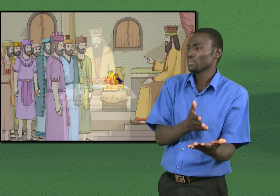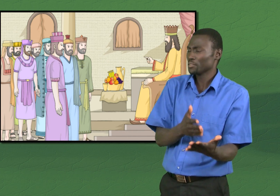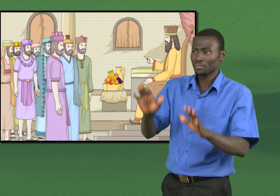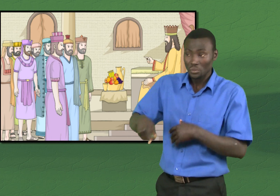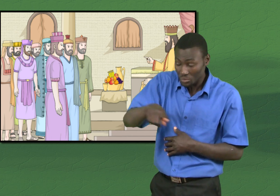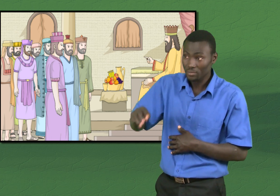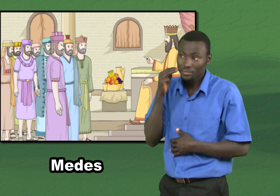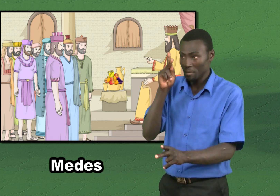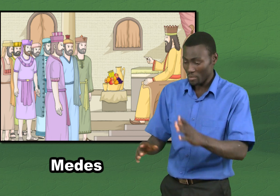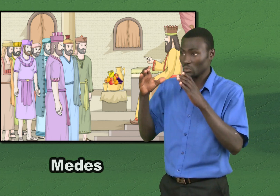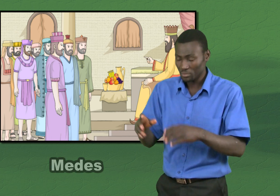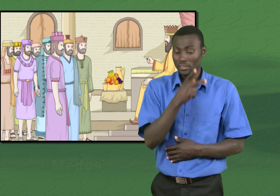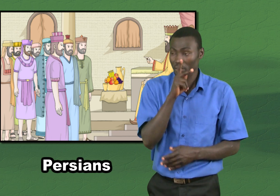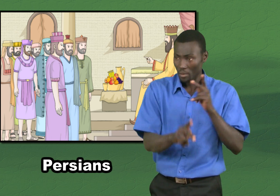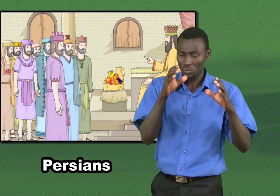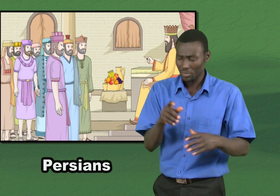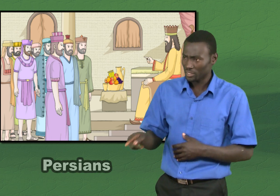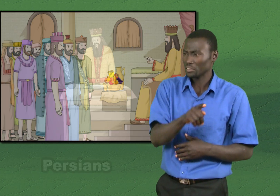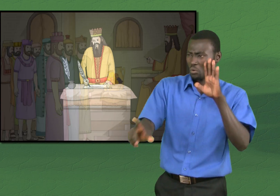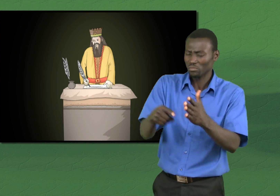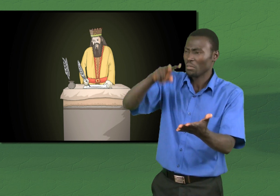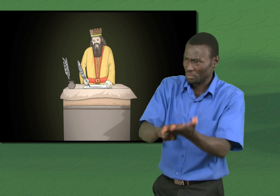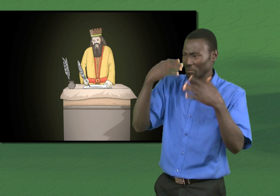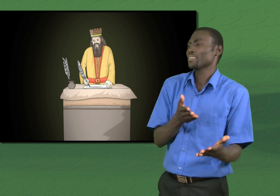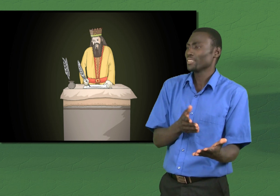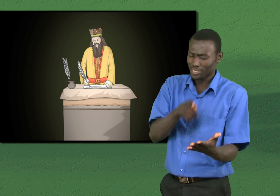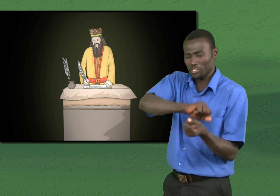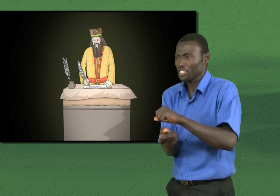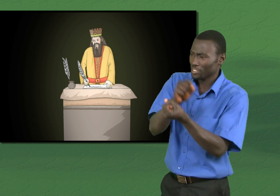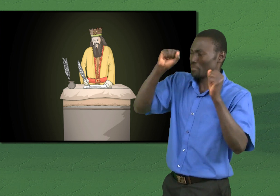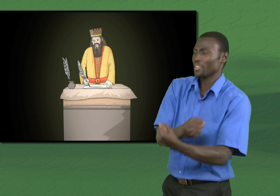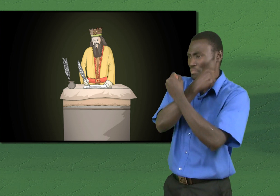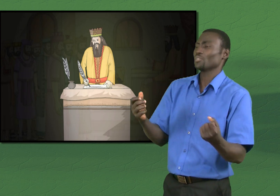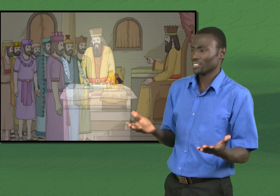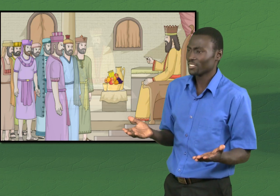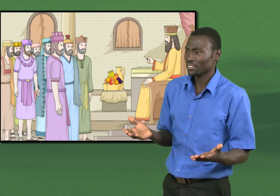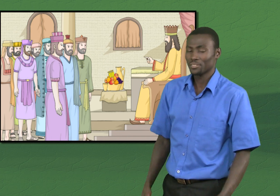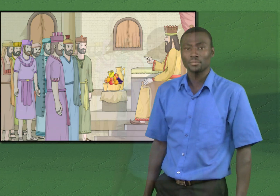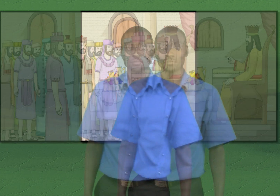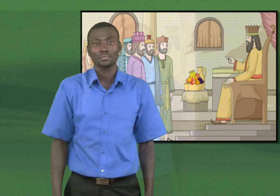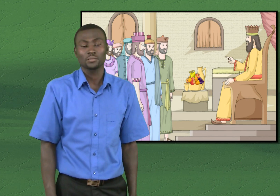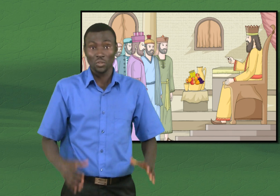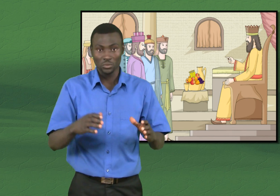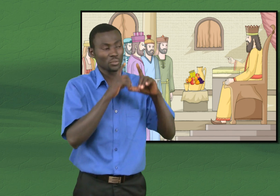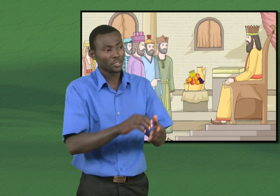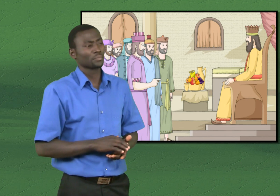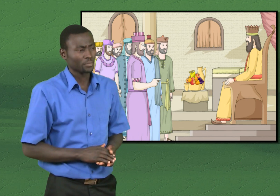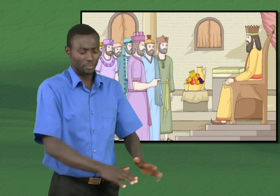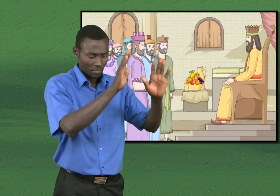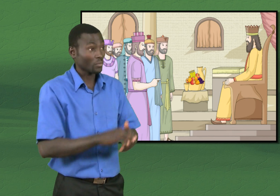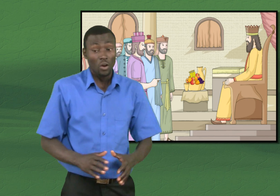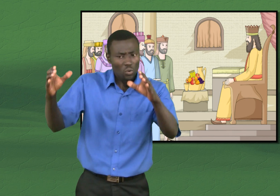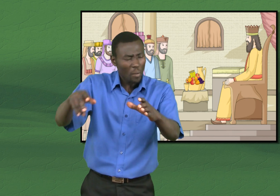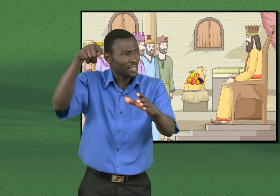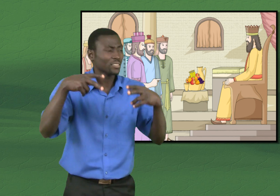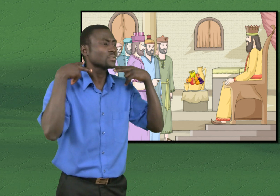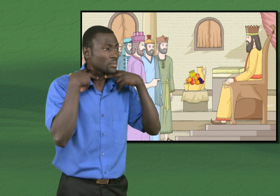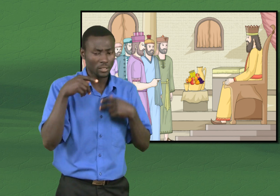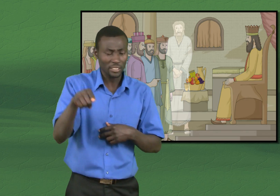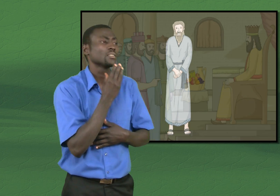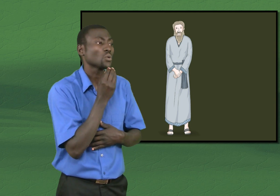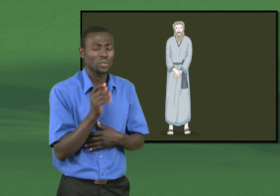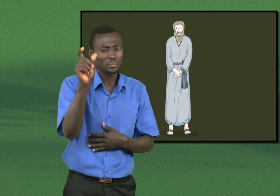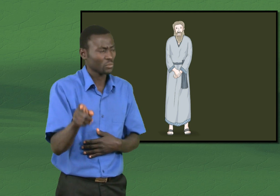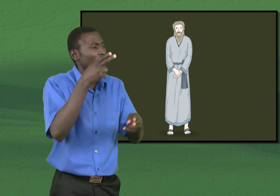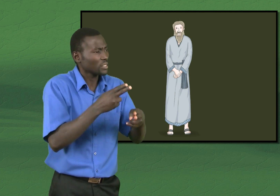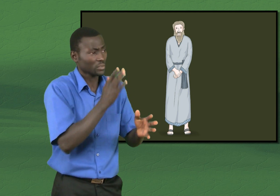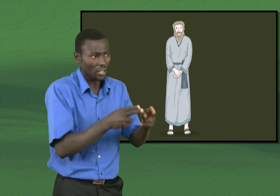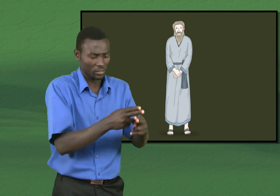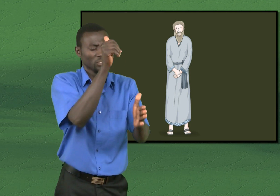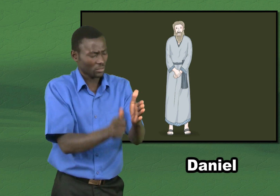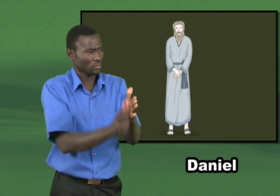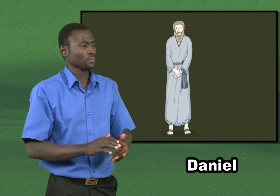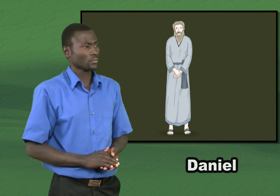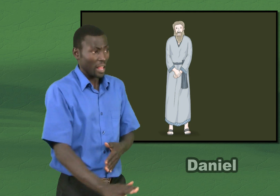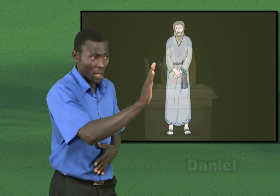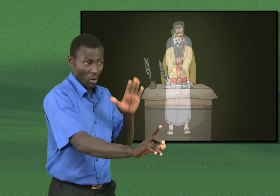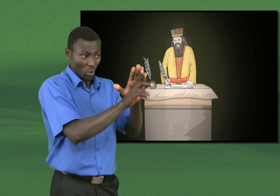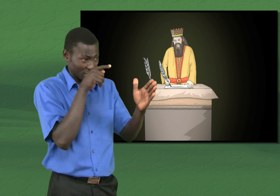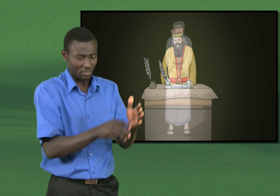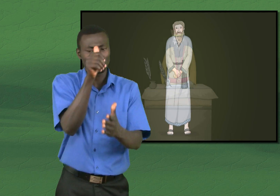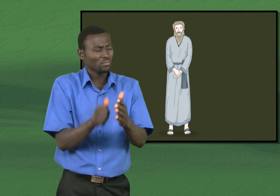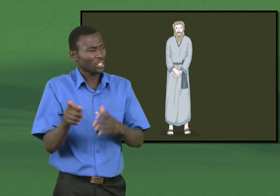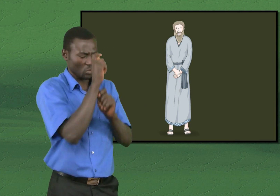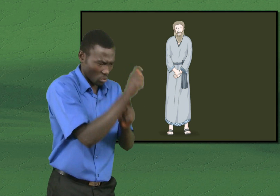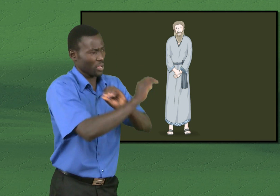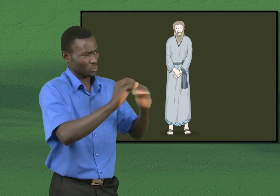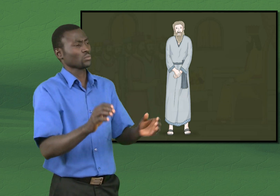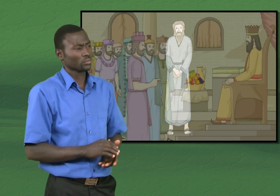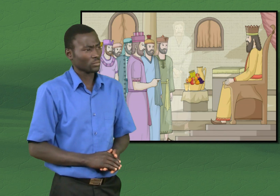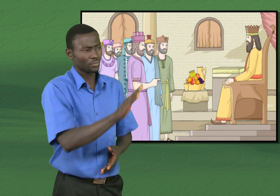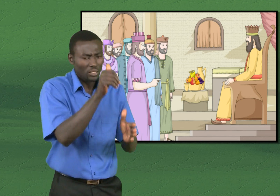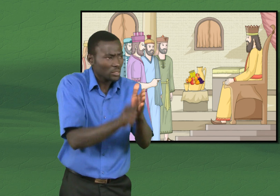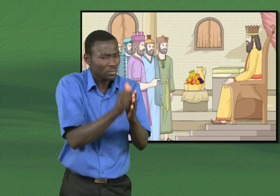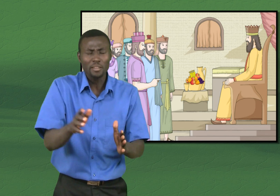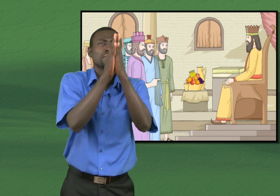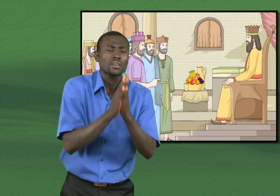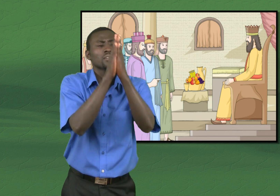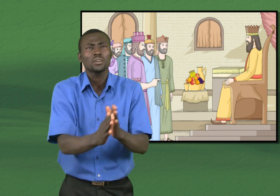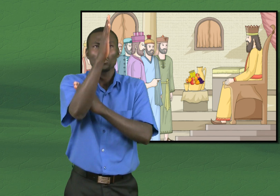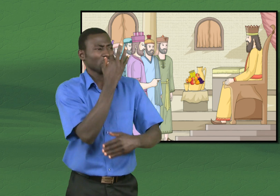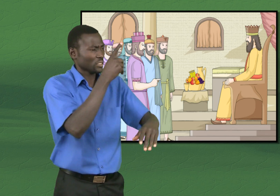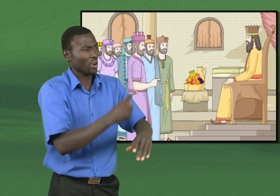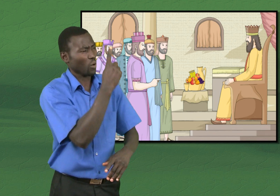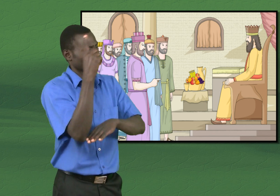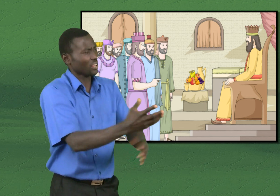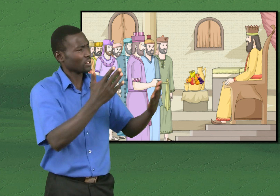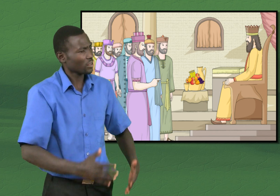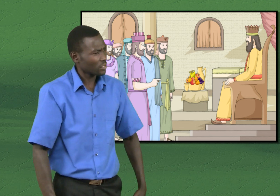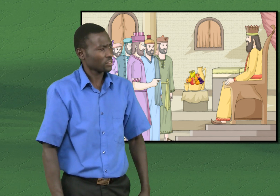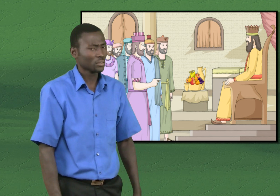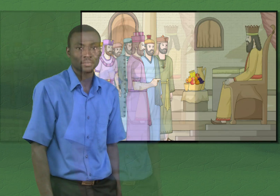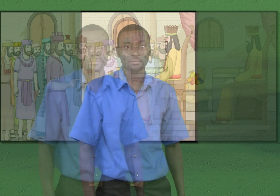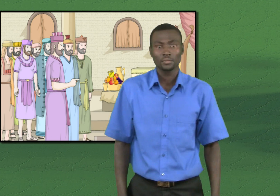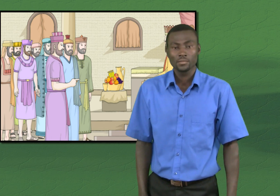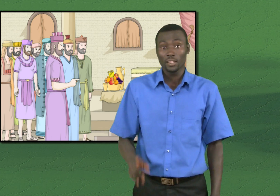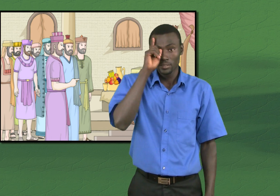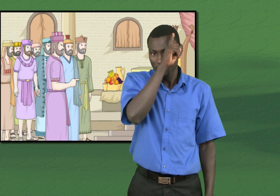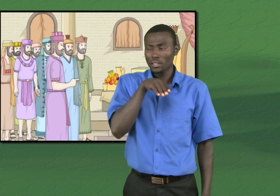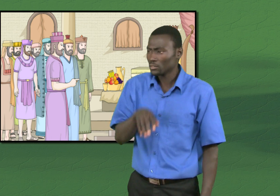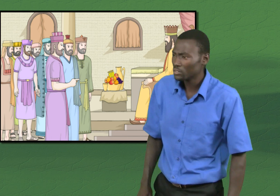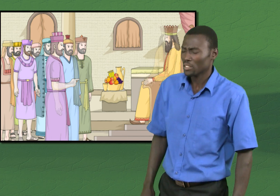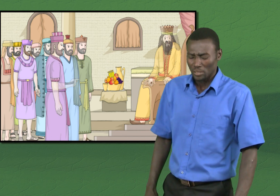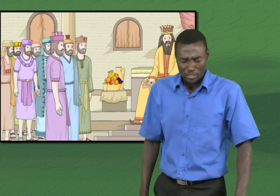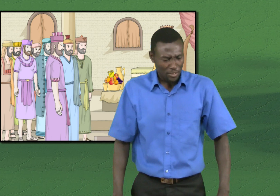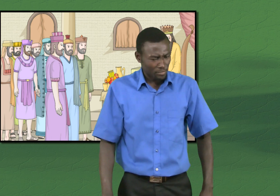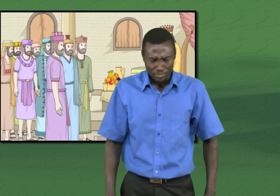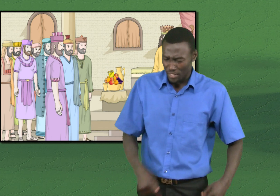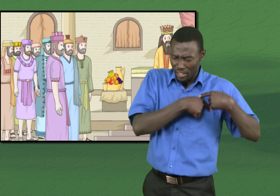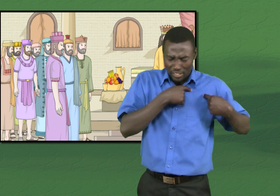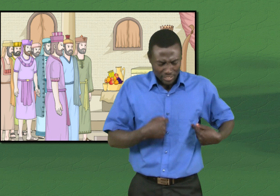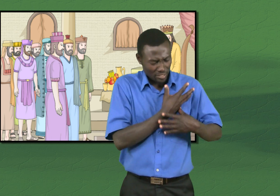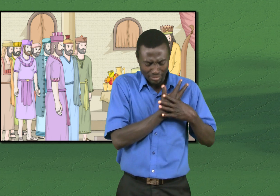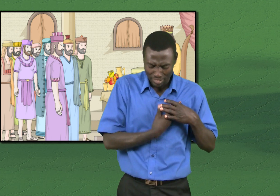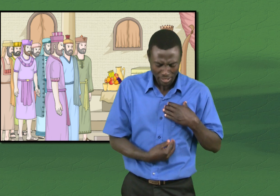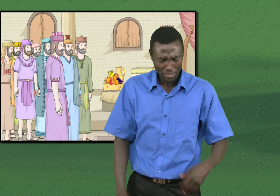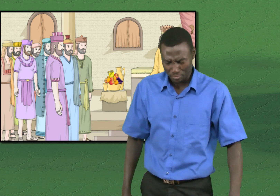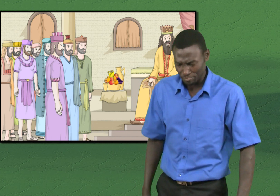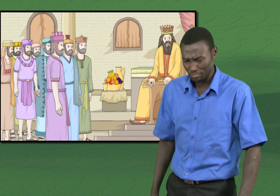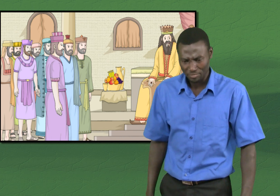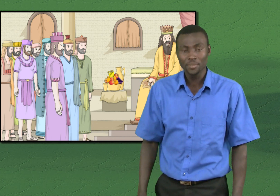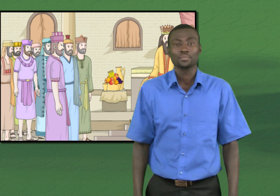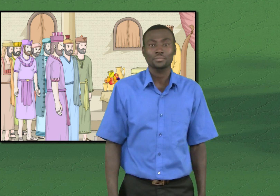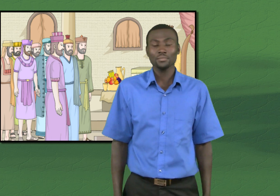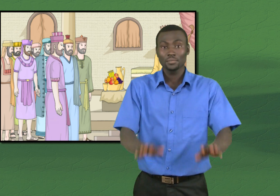Then they told the king, “Daniel, one of the exiles from Judah, shows no regard for you, O king, or for the decree that you have signed. He still makes his petition three times a day.”